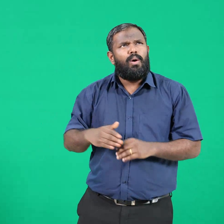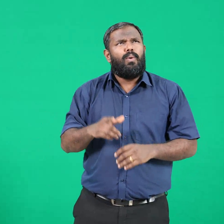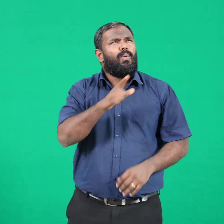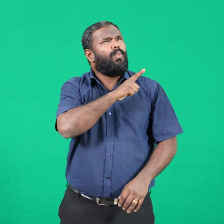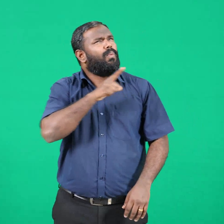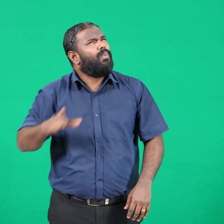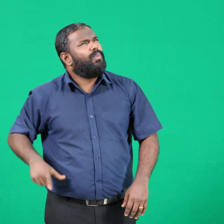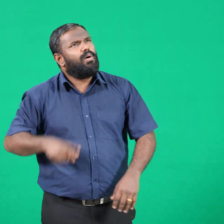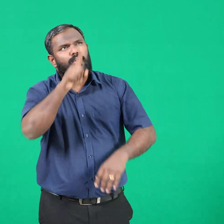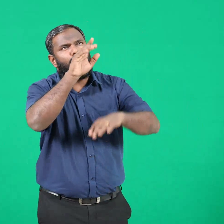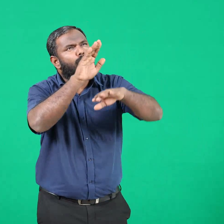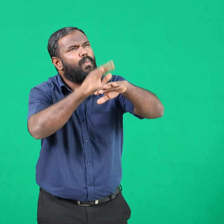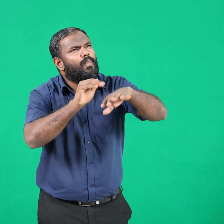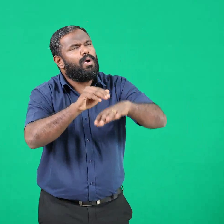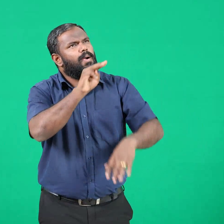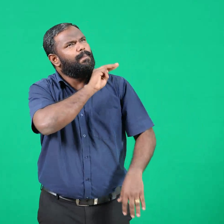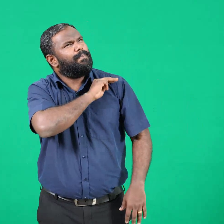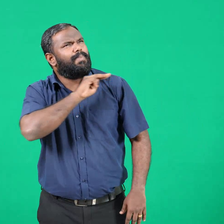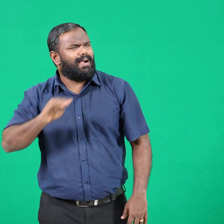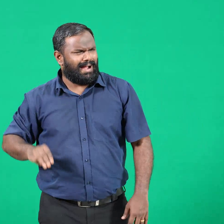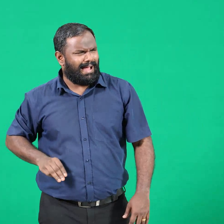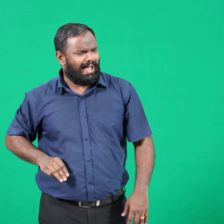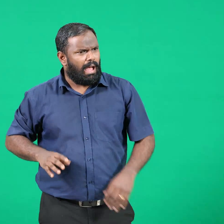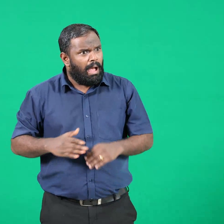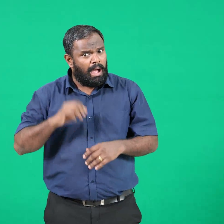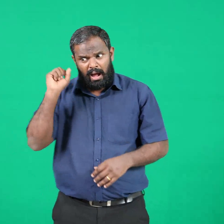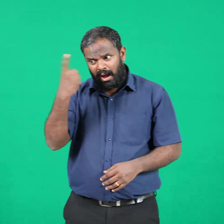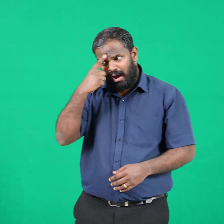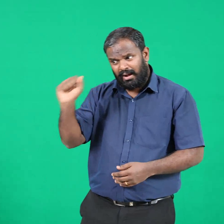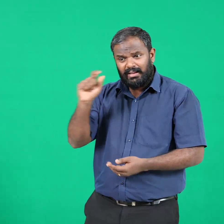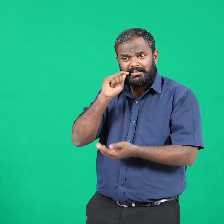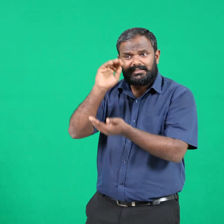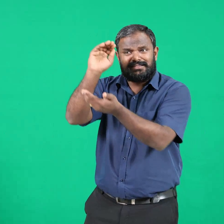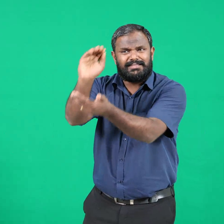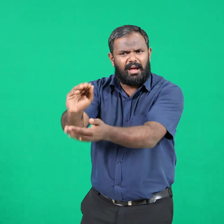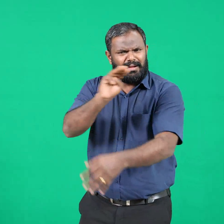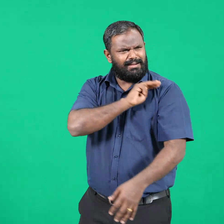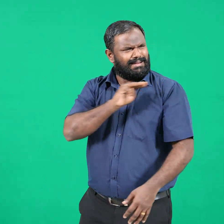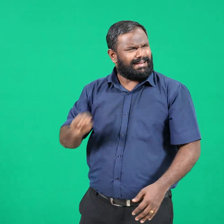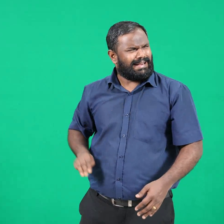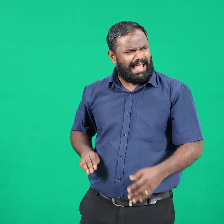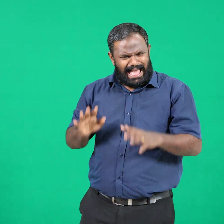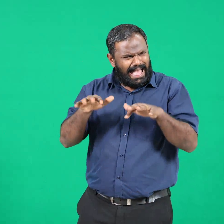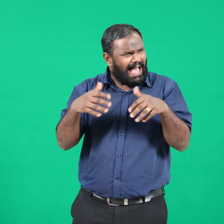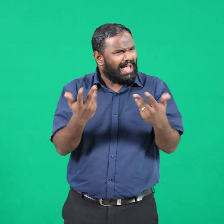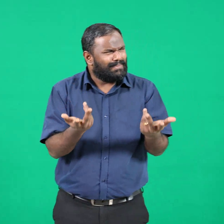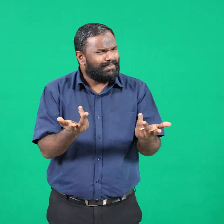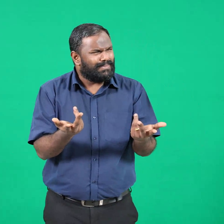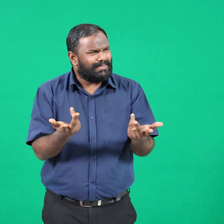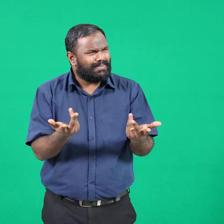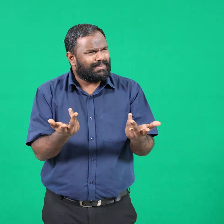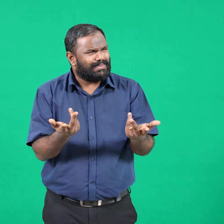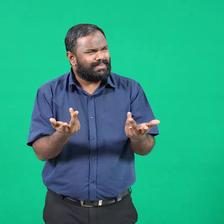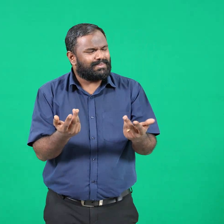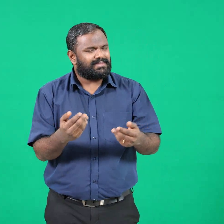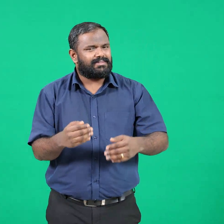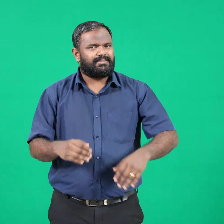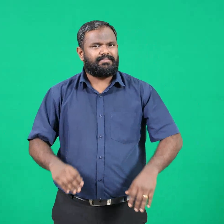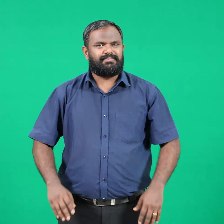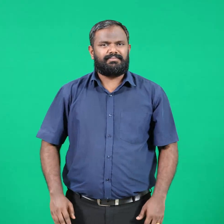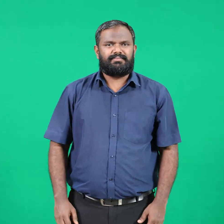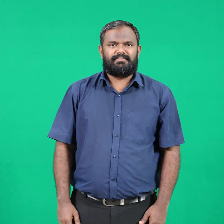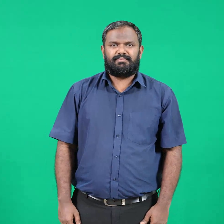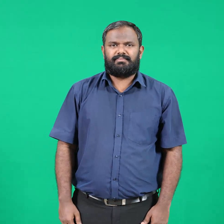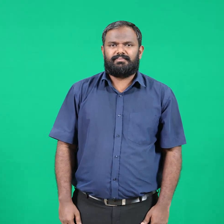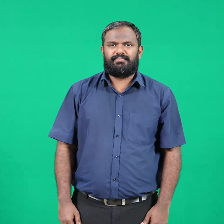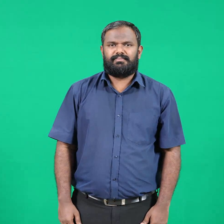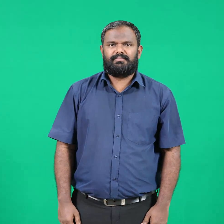So how can He be David ' s son?"